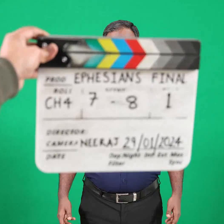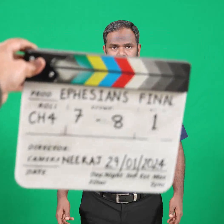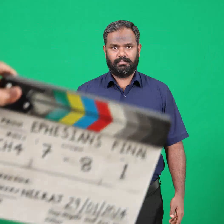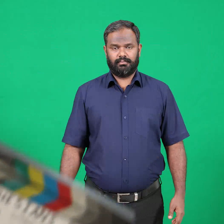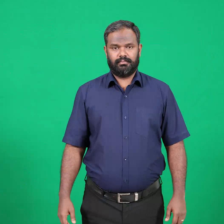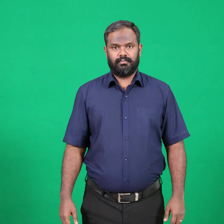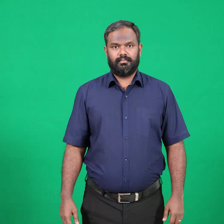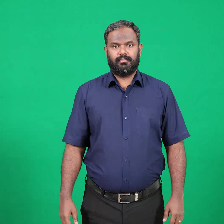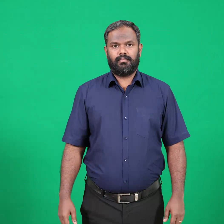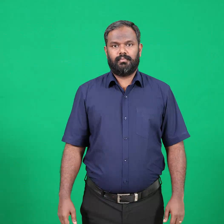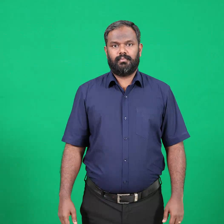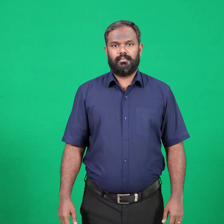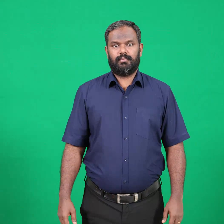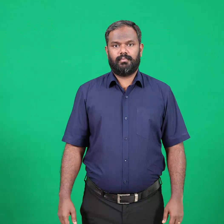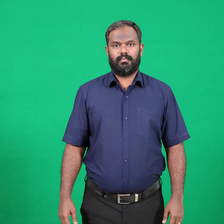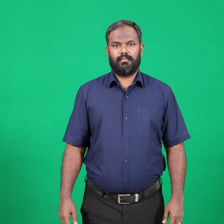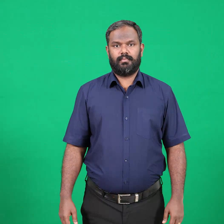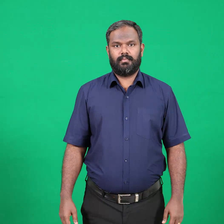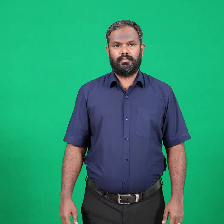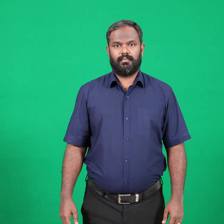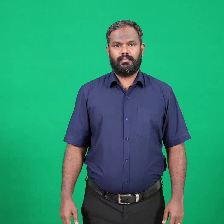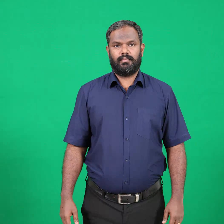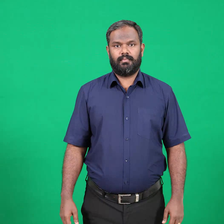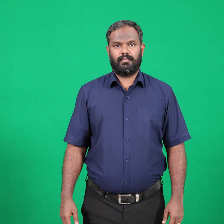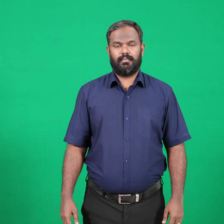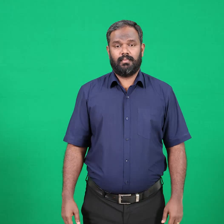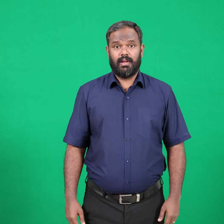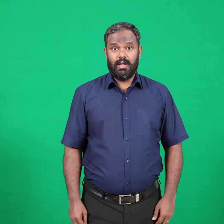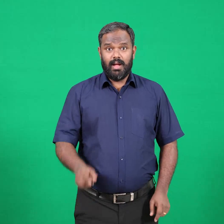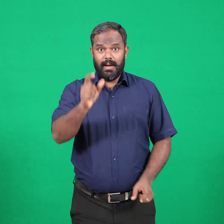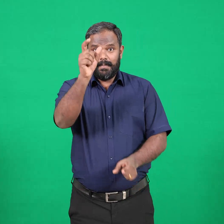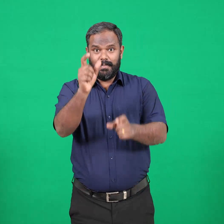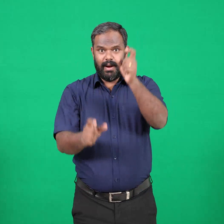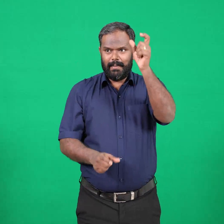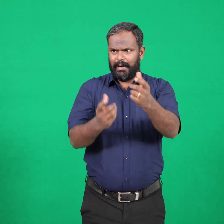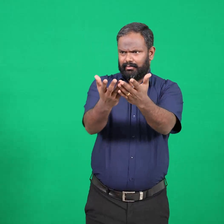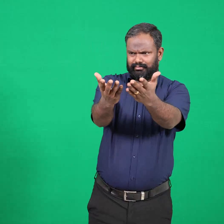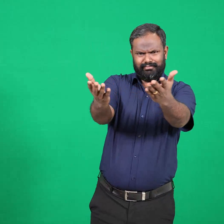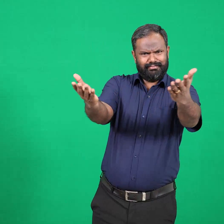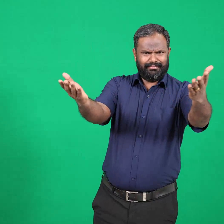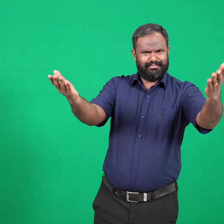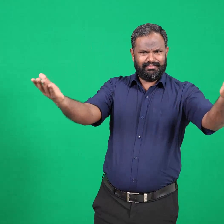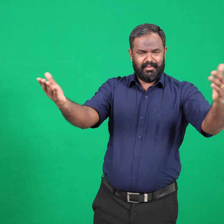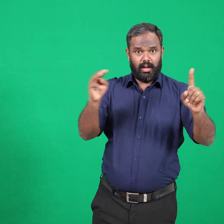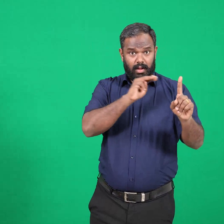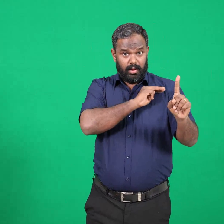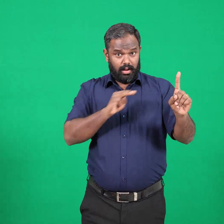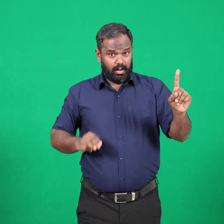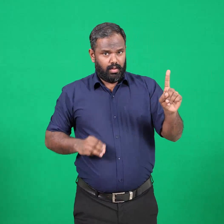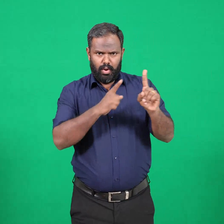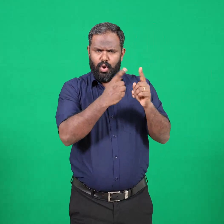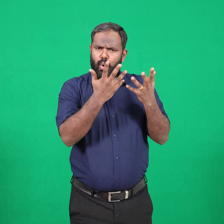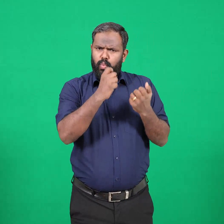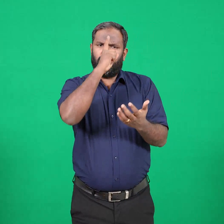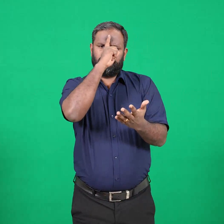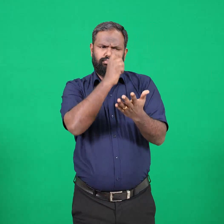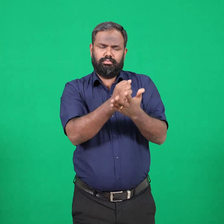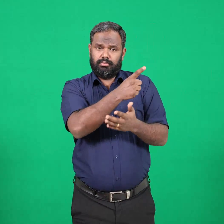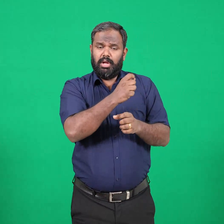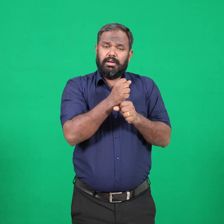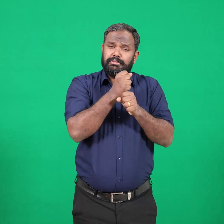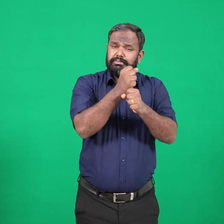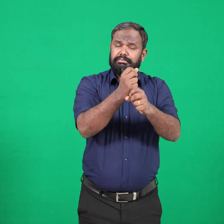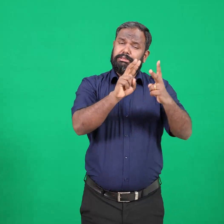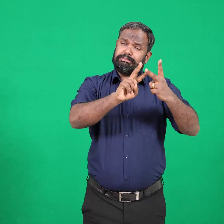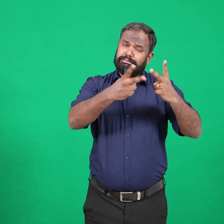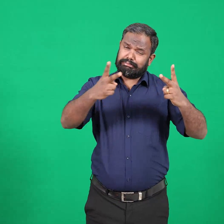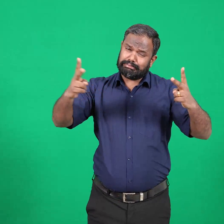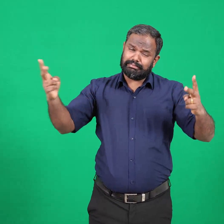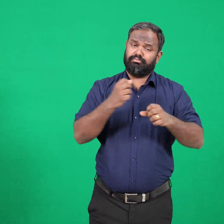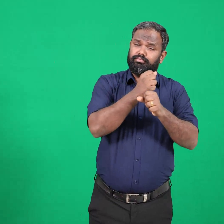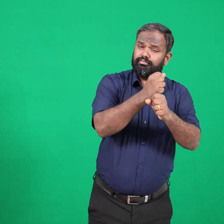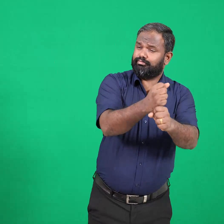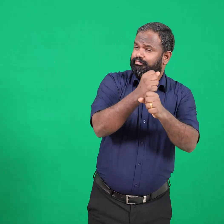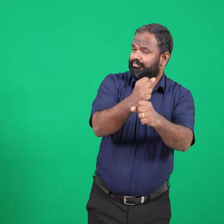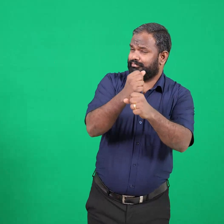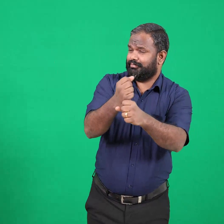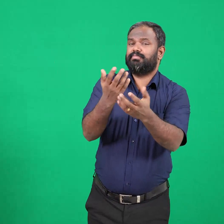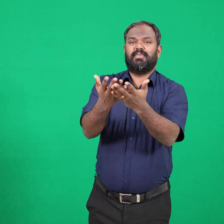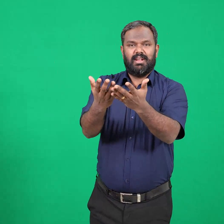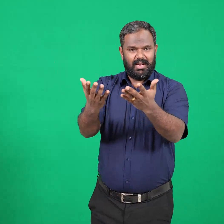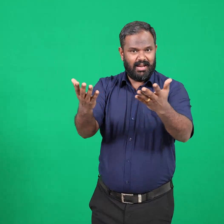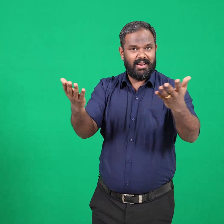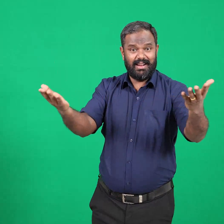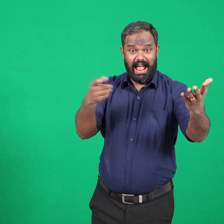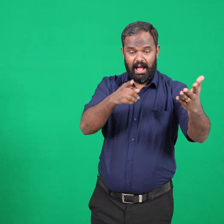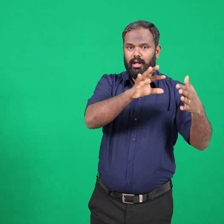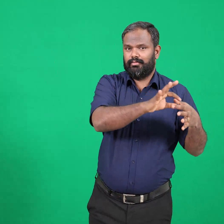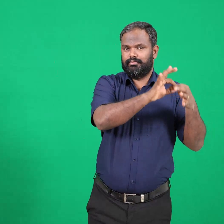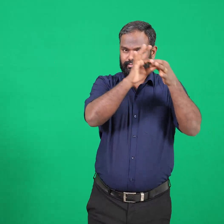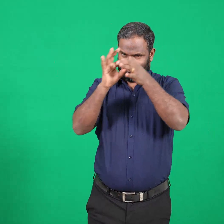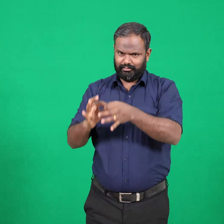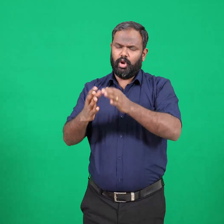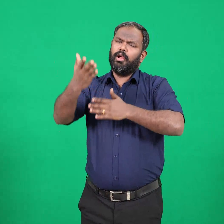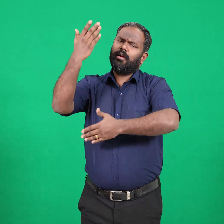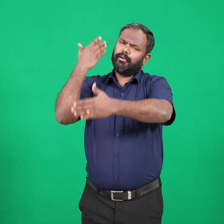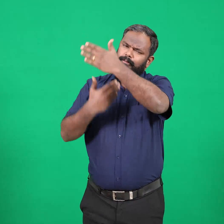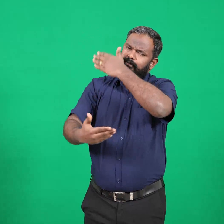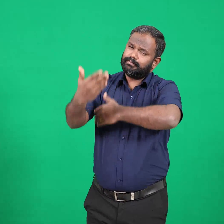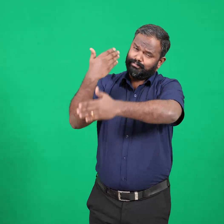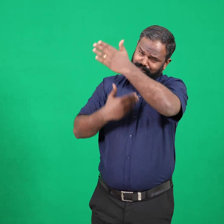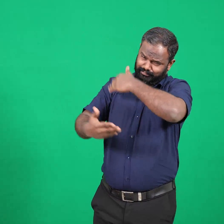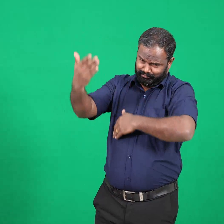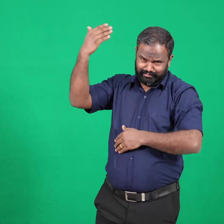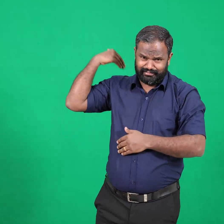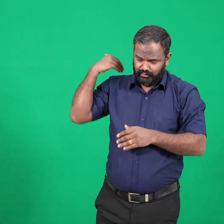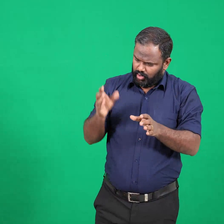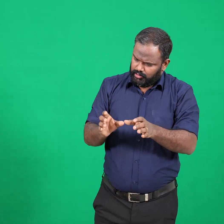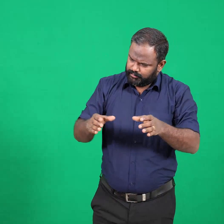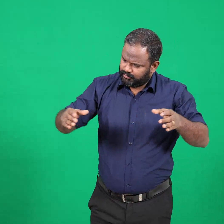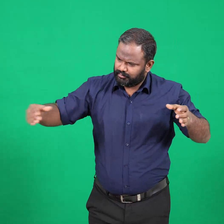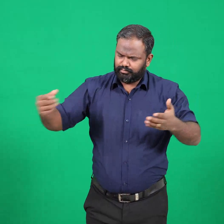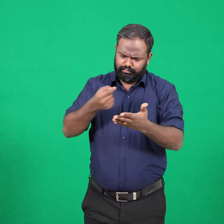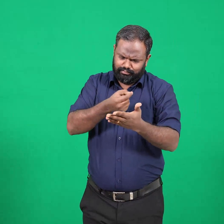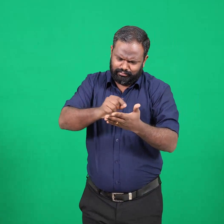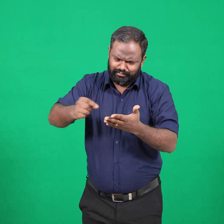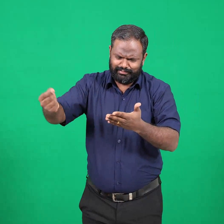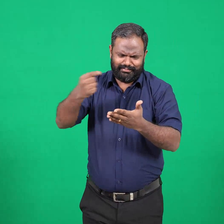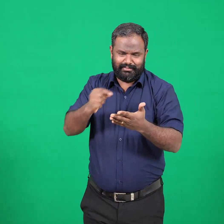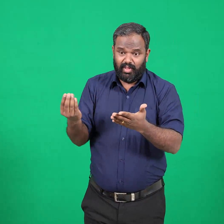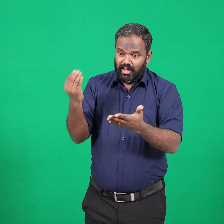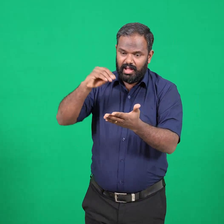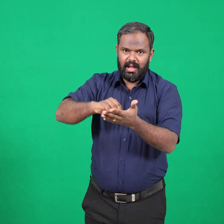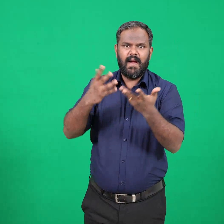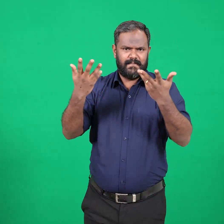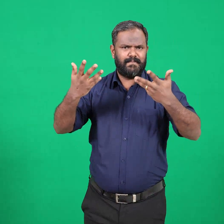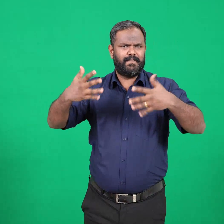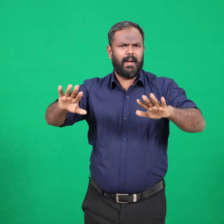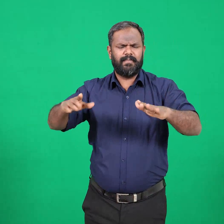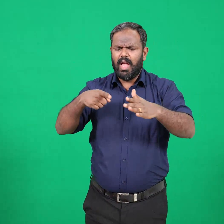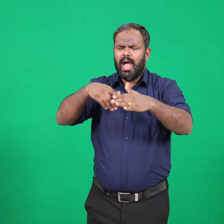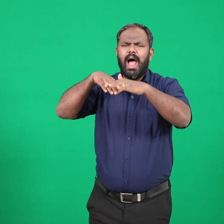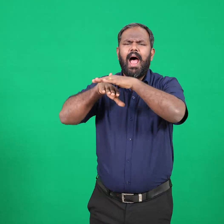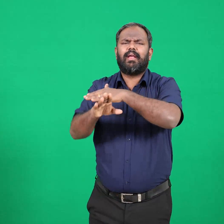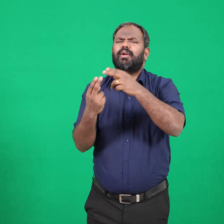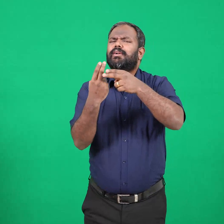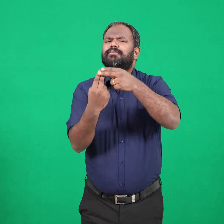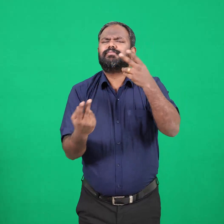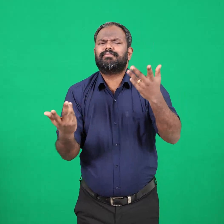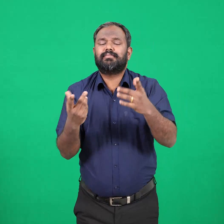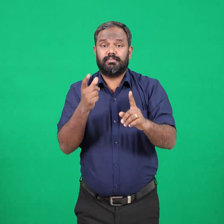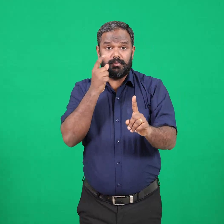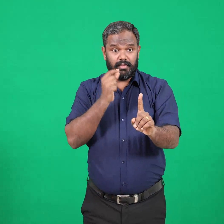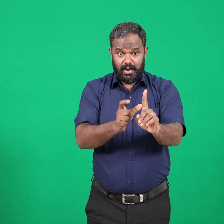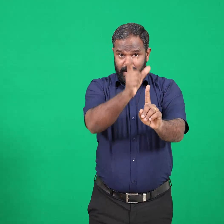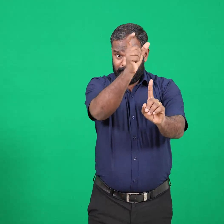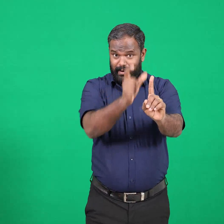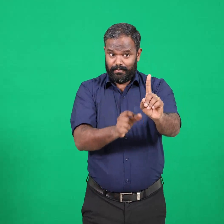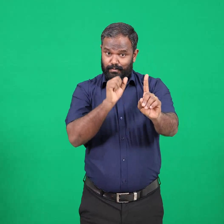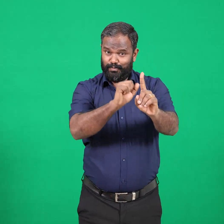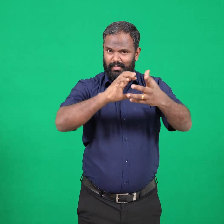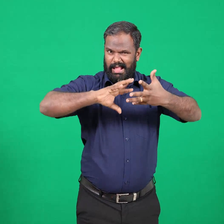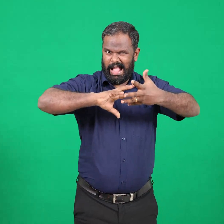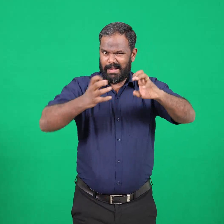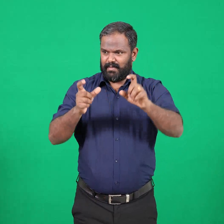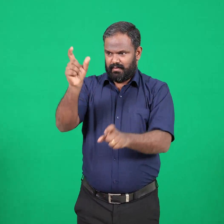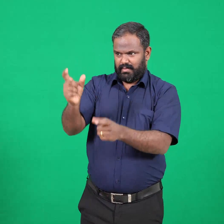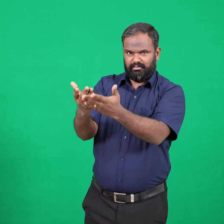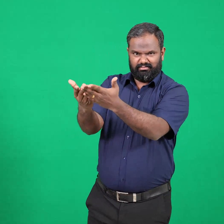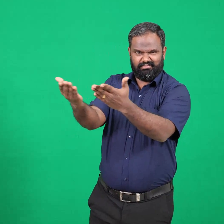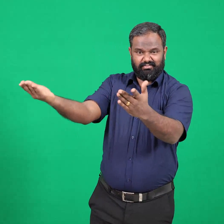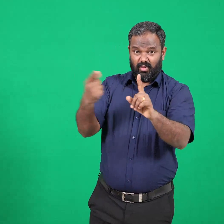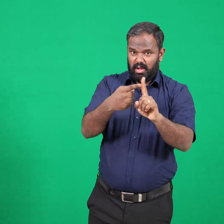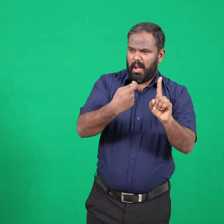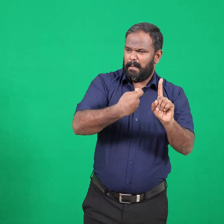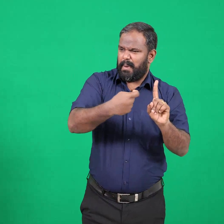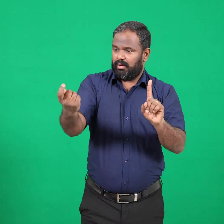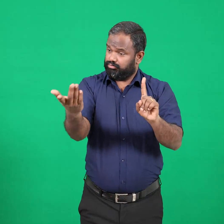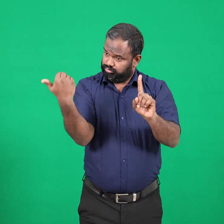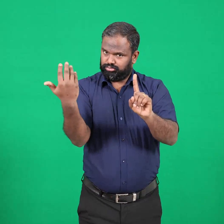Now to each one of us grace has been given according to the measure of the gift of Christ.